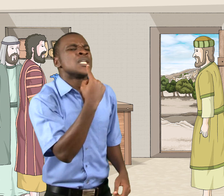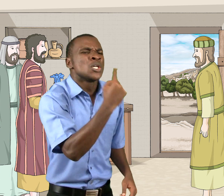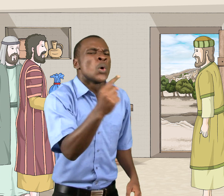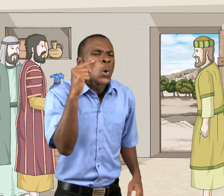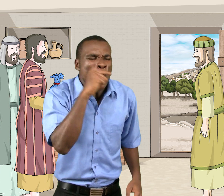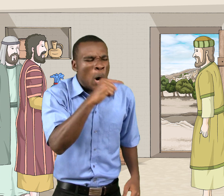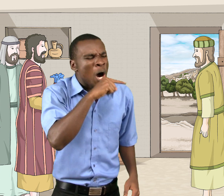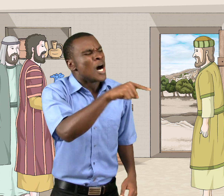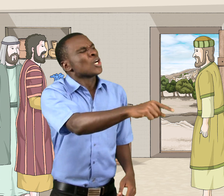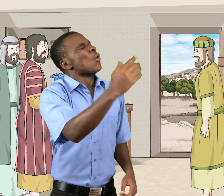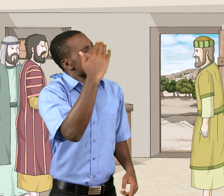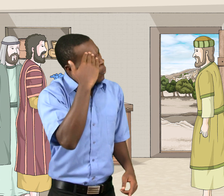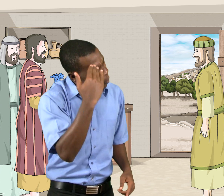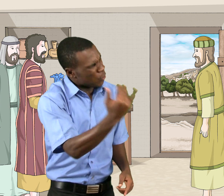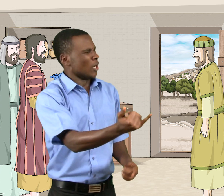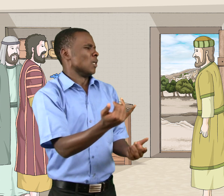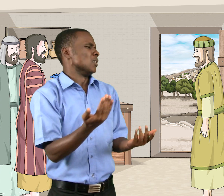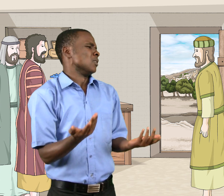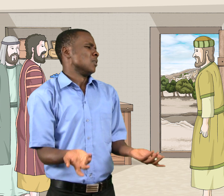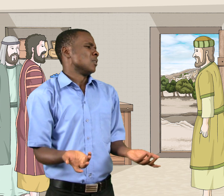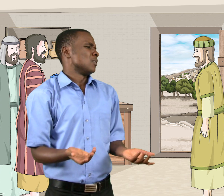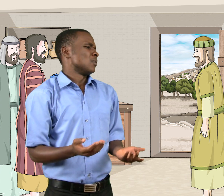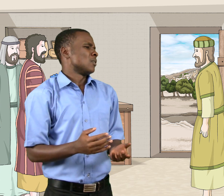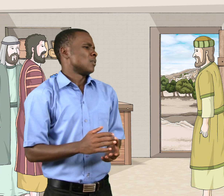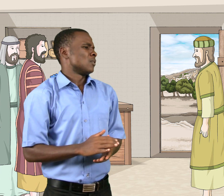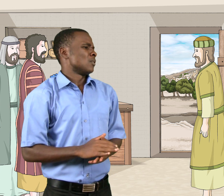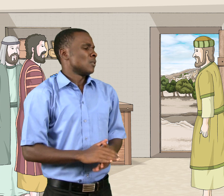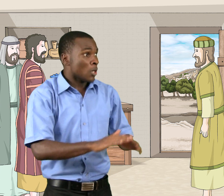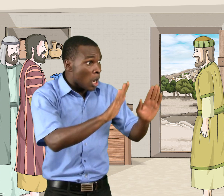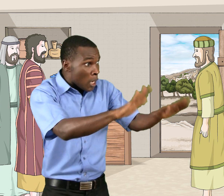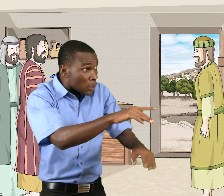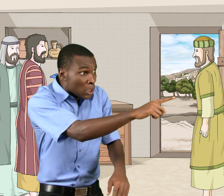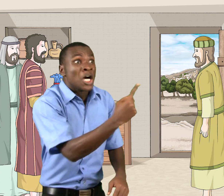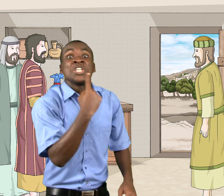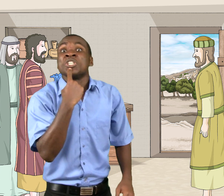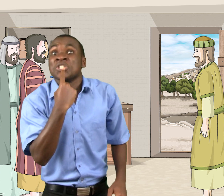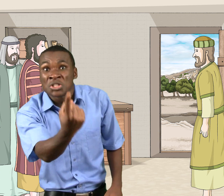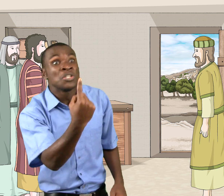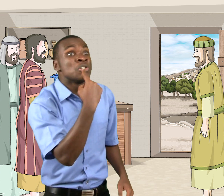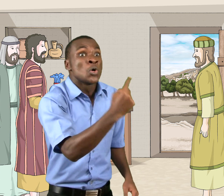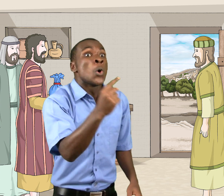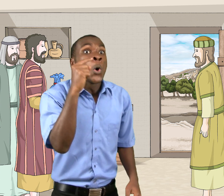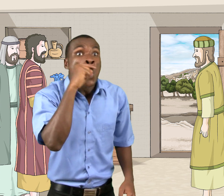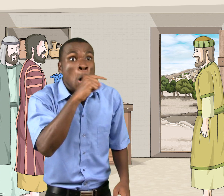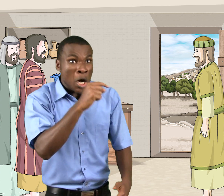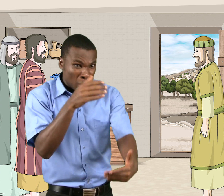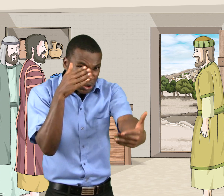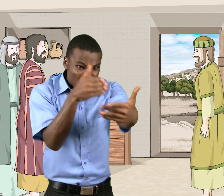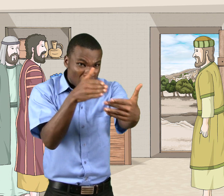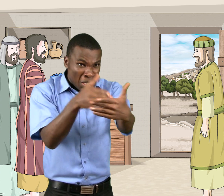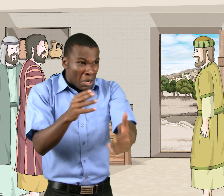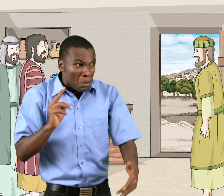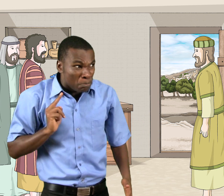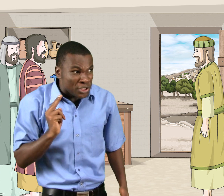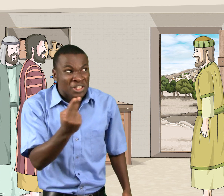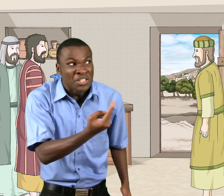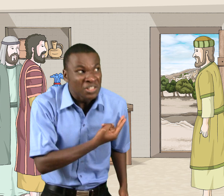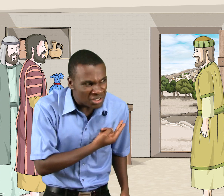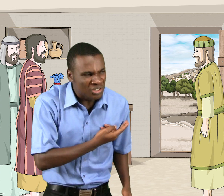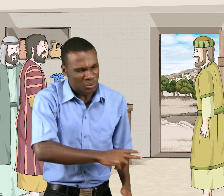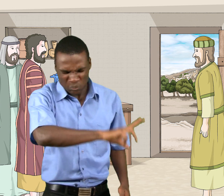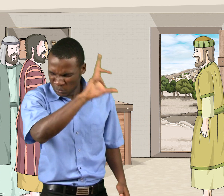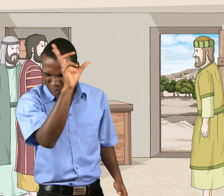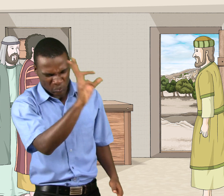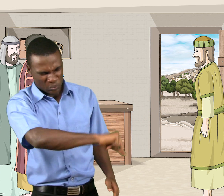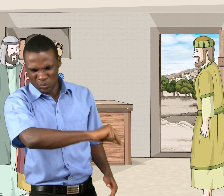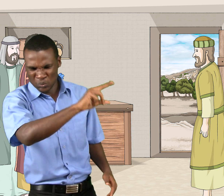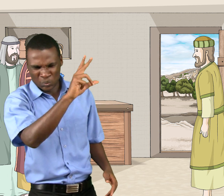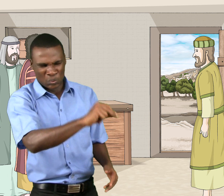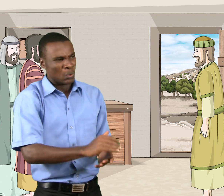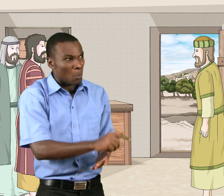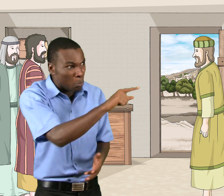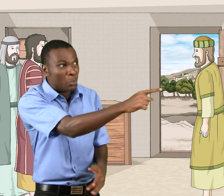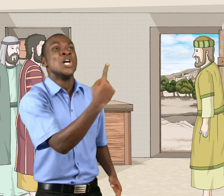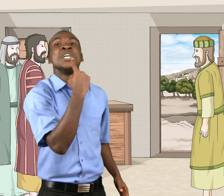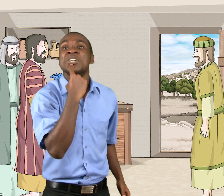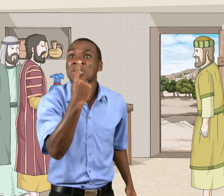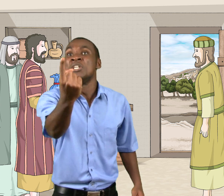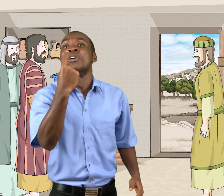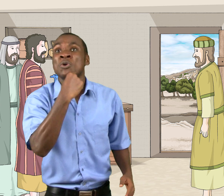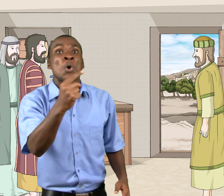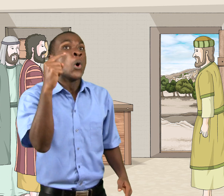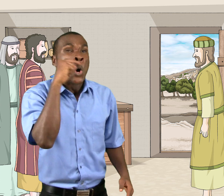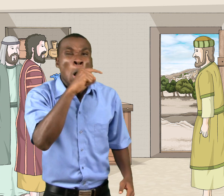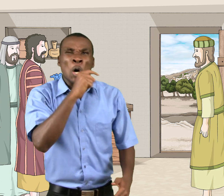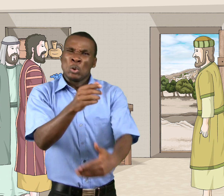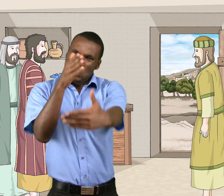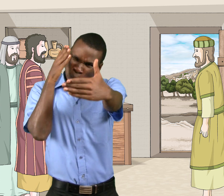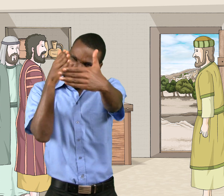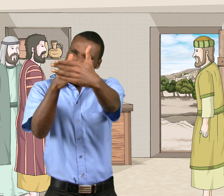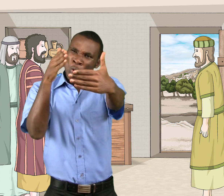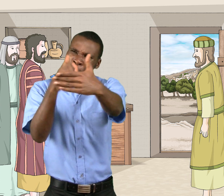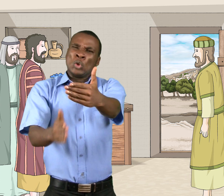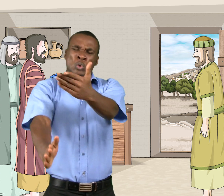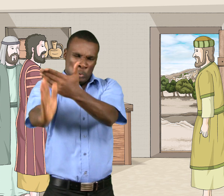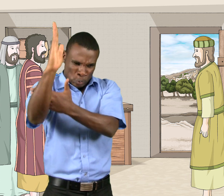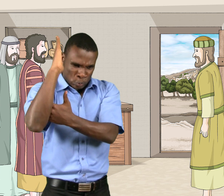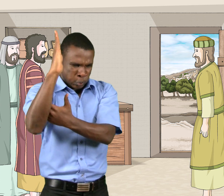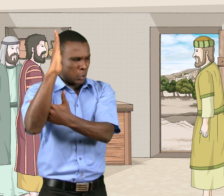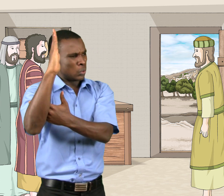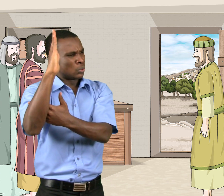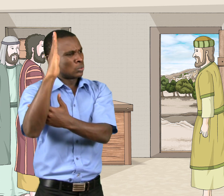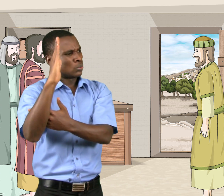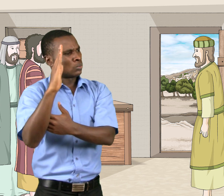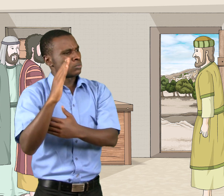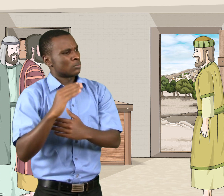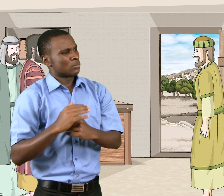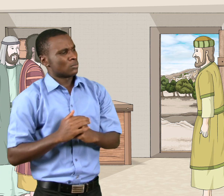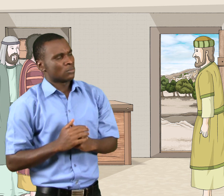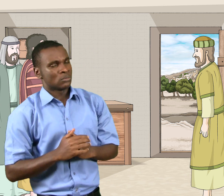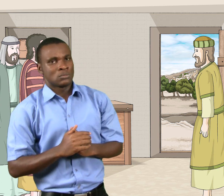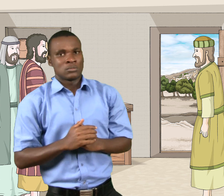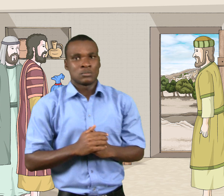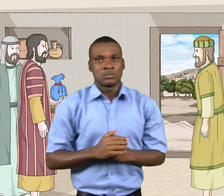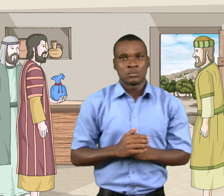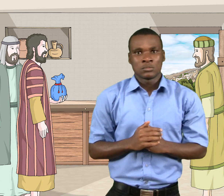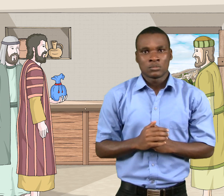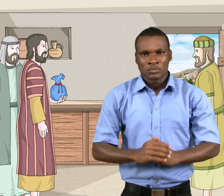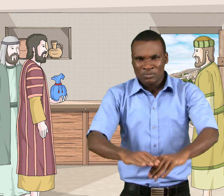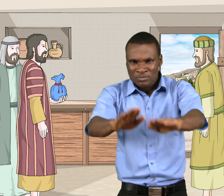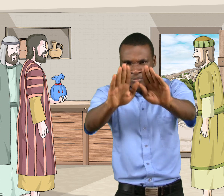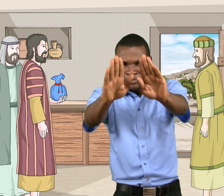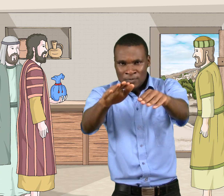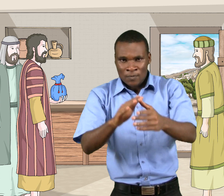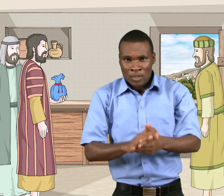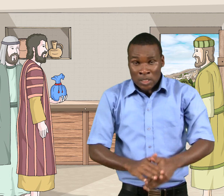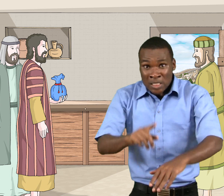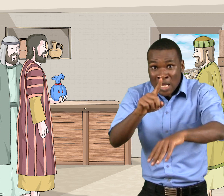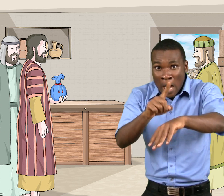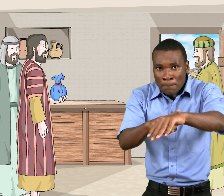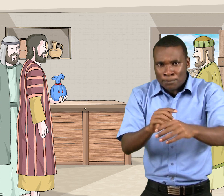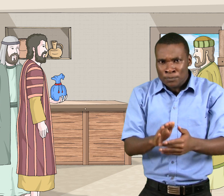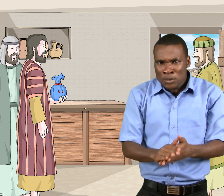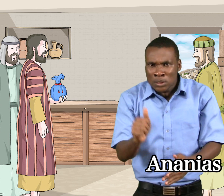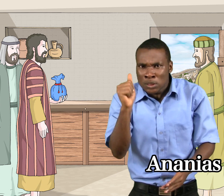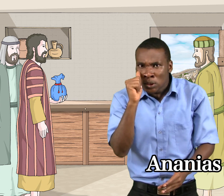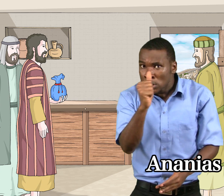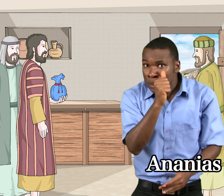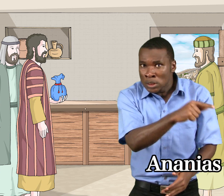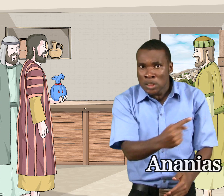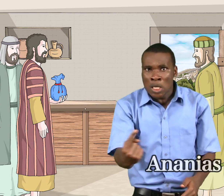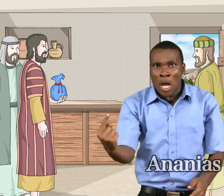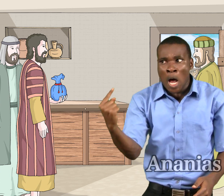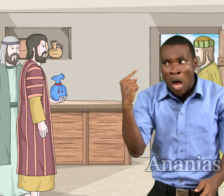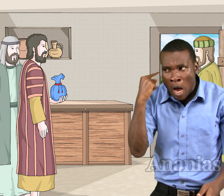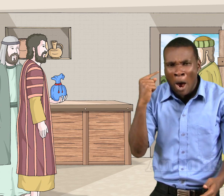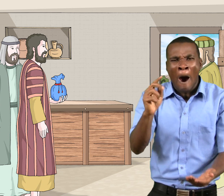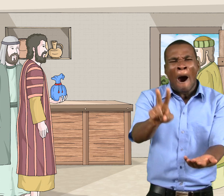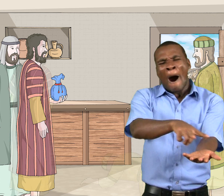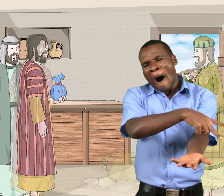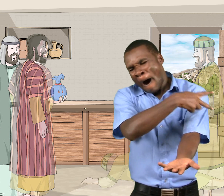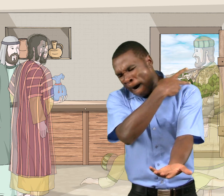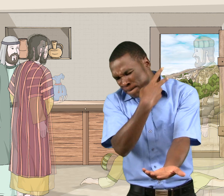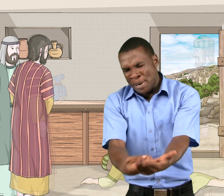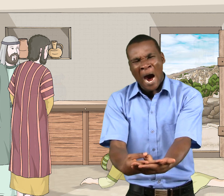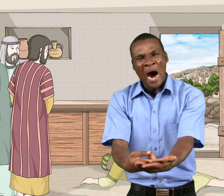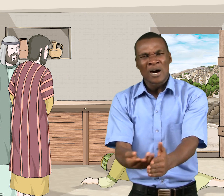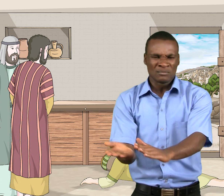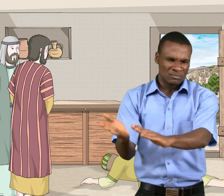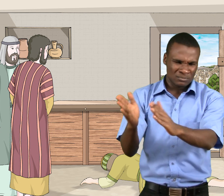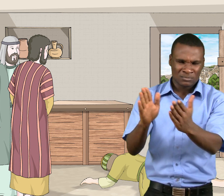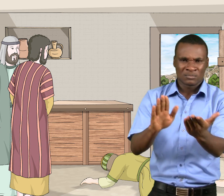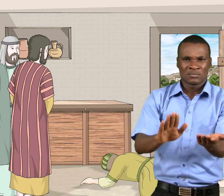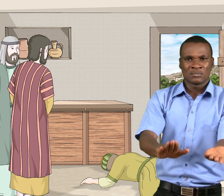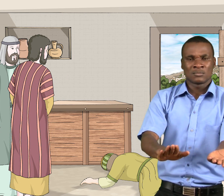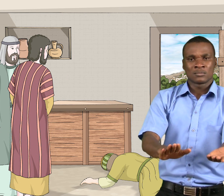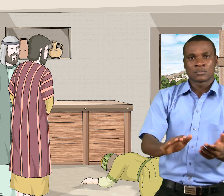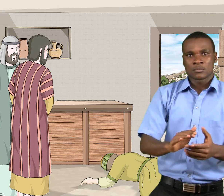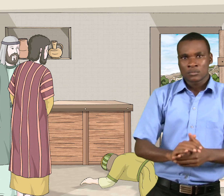How could you conceive such a deed in your heart? You have not lied to men, but to God!”